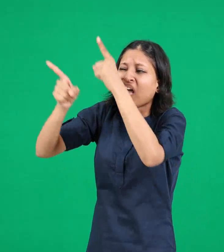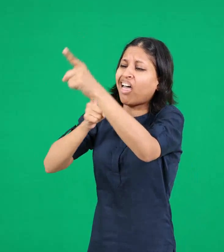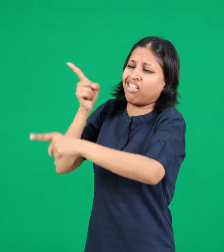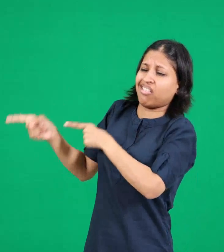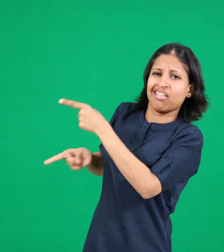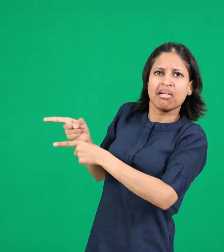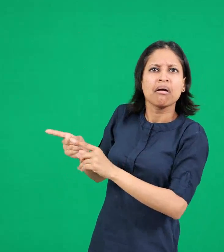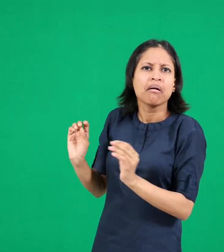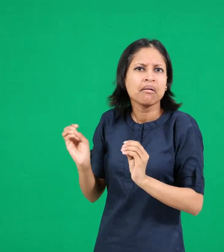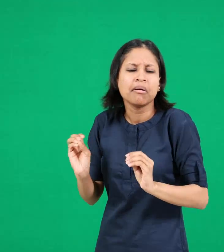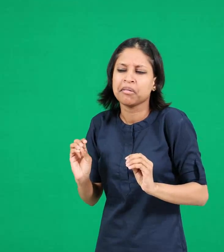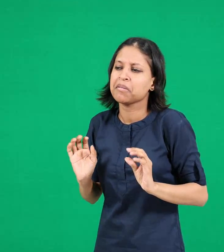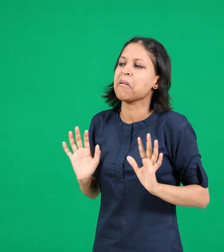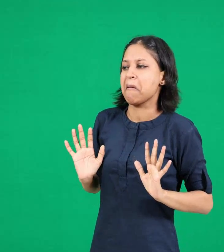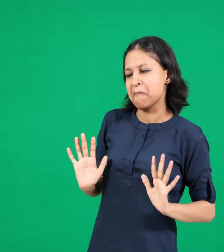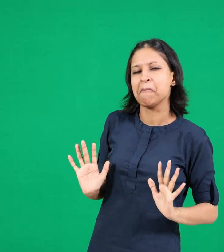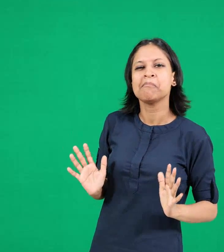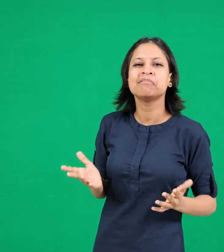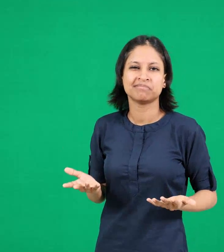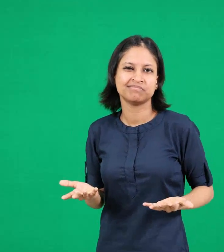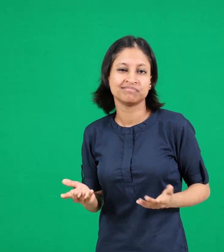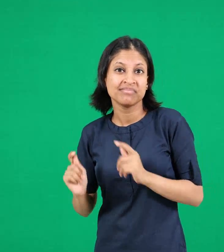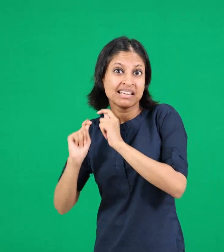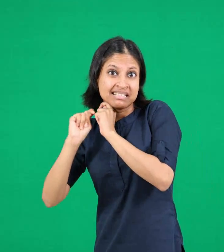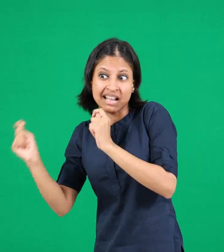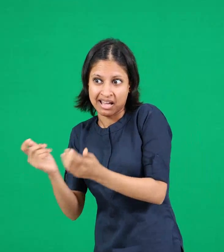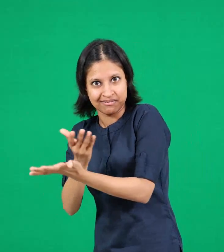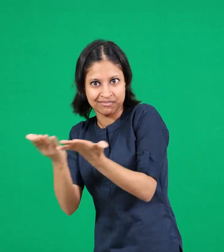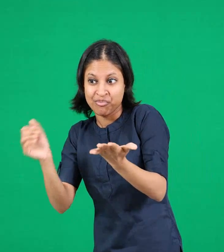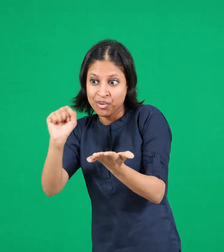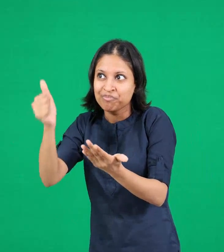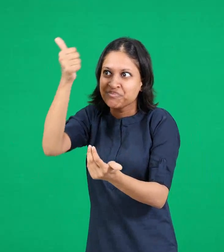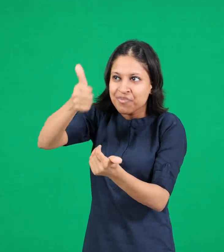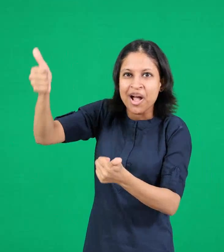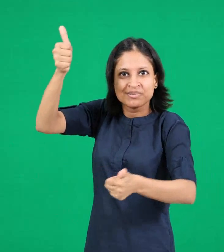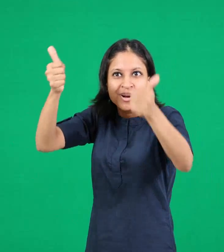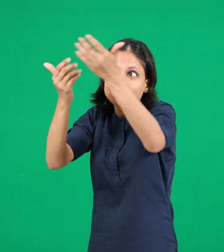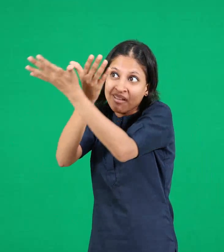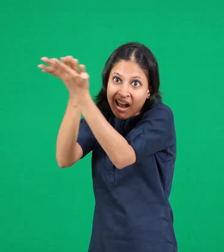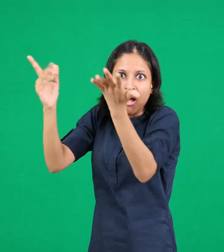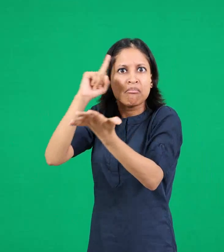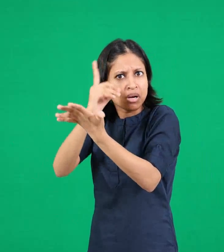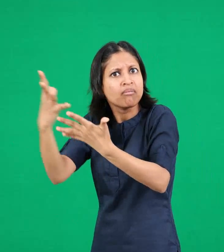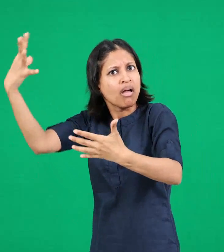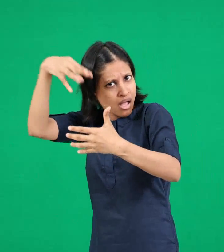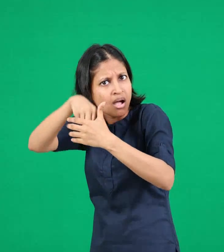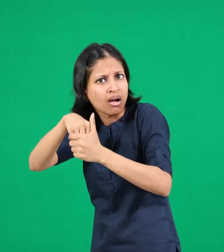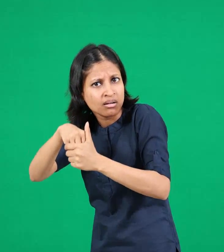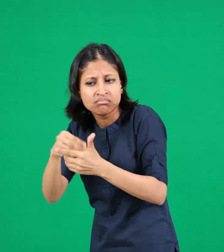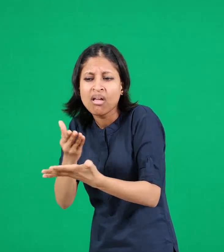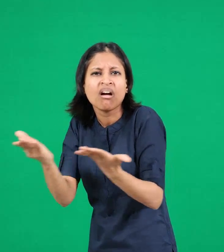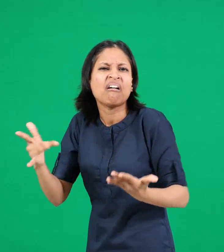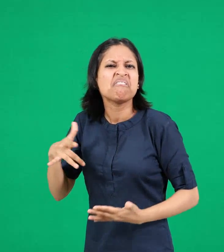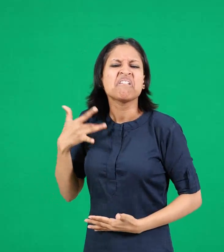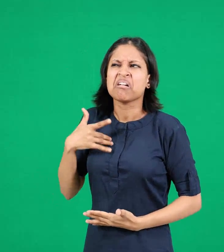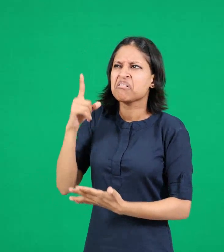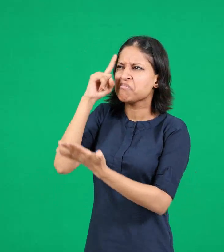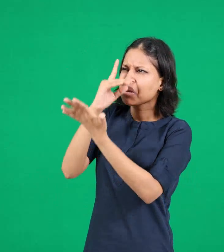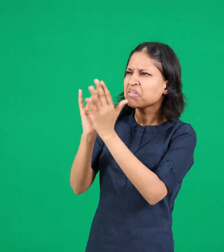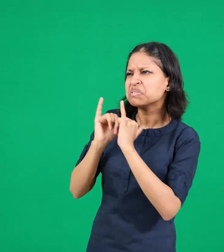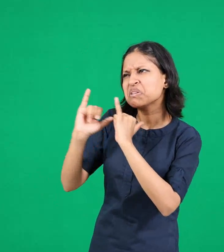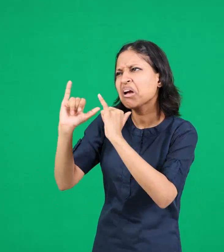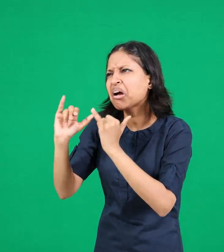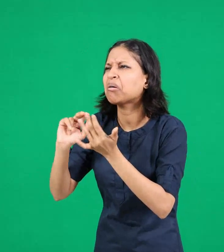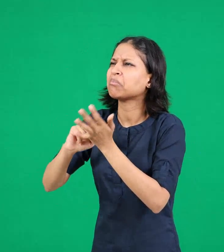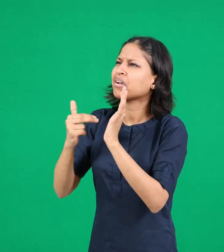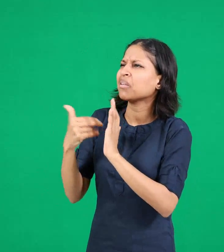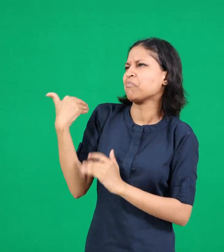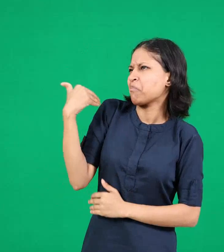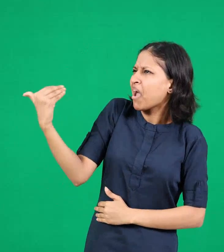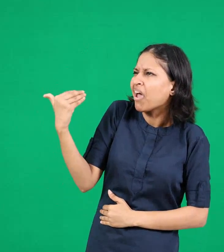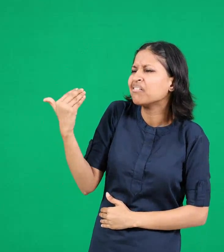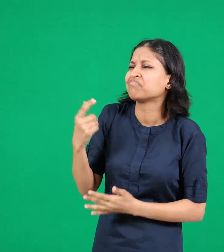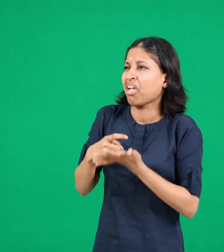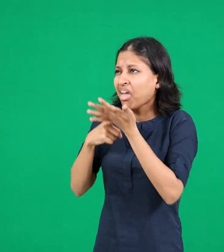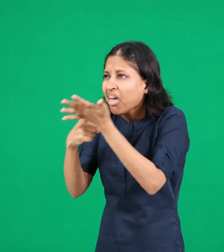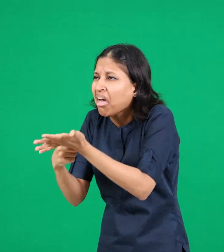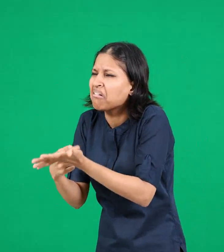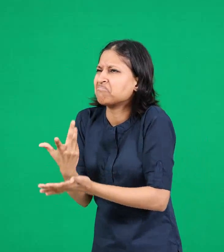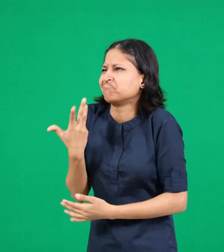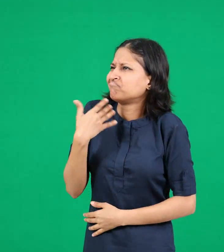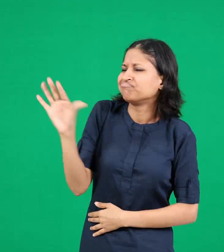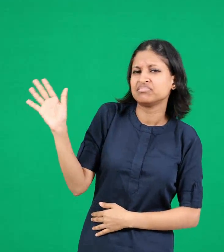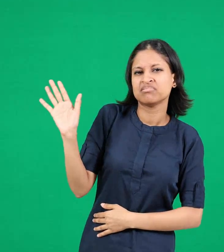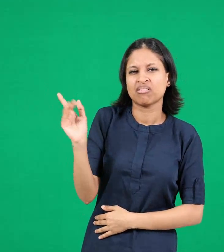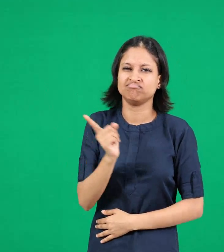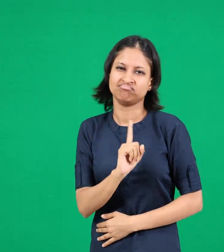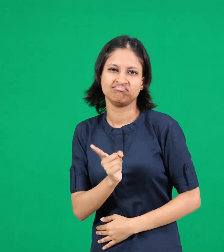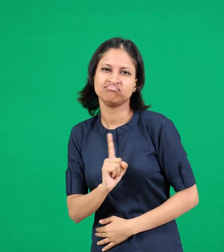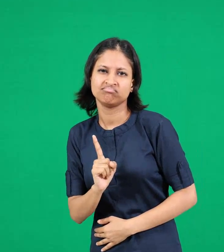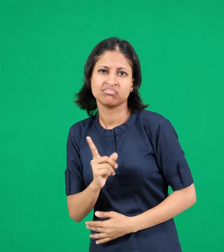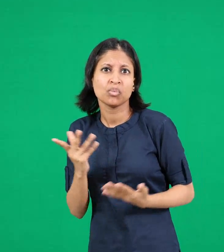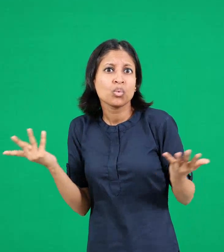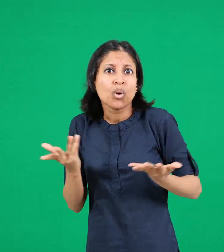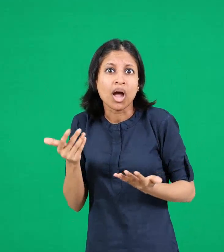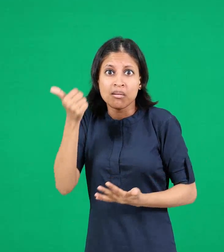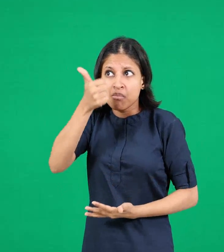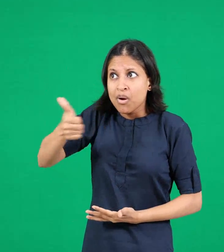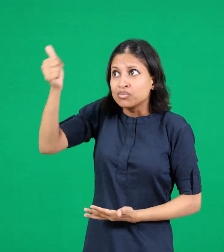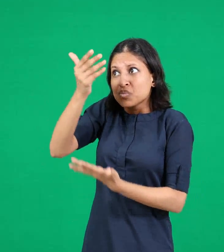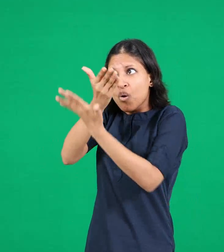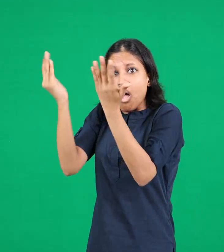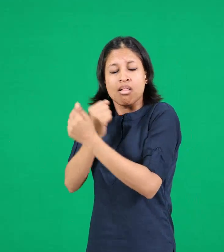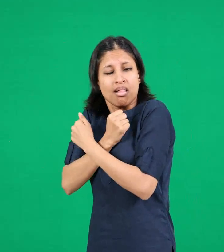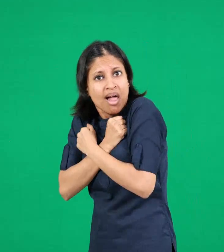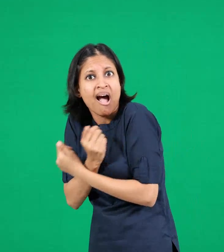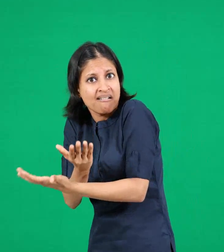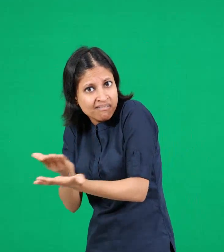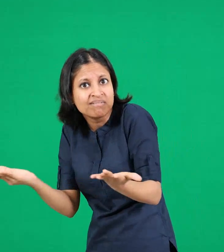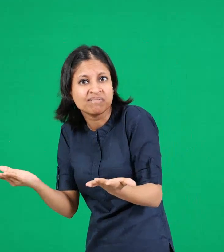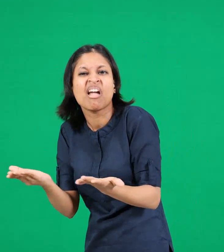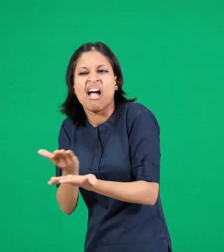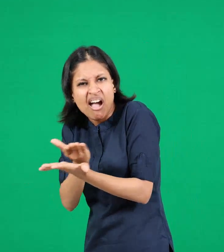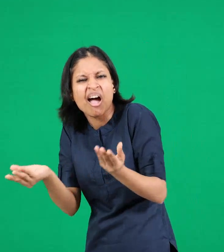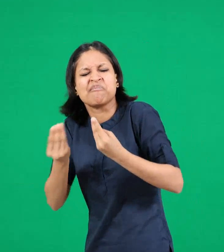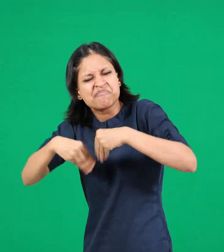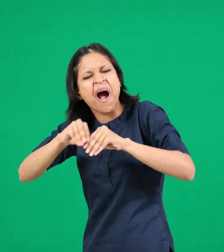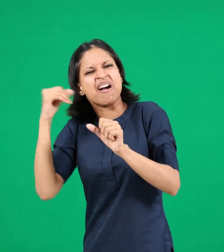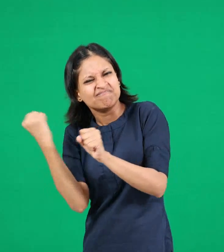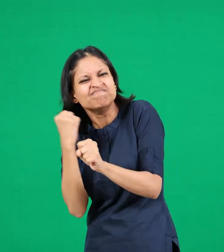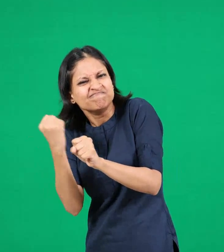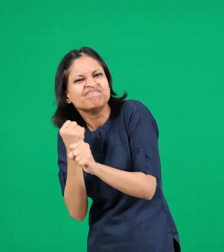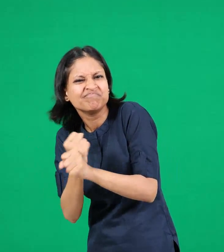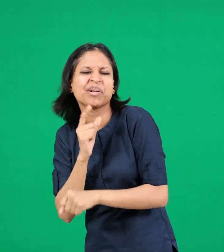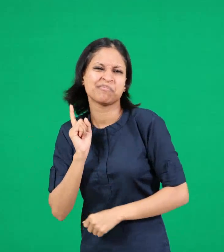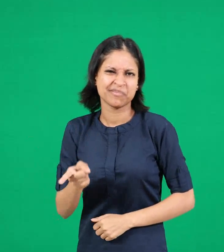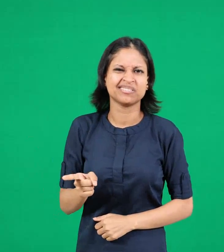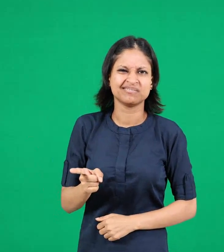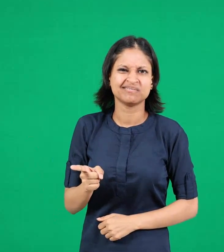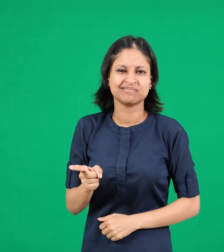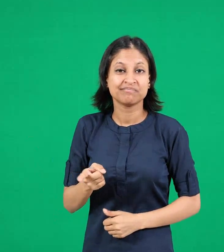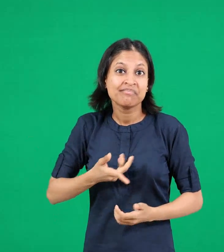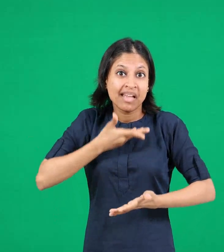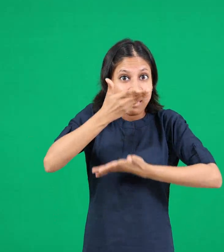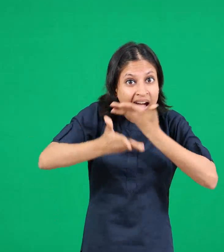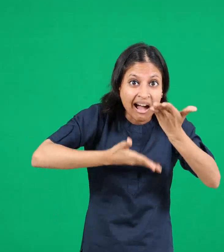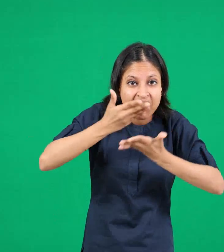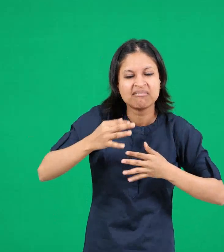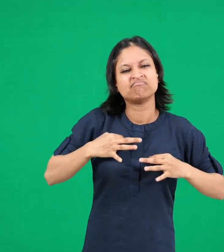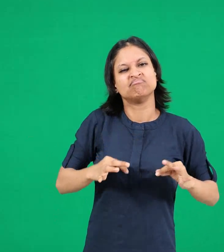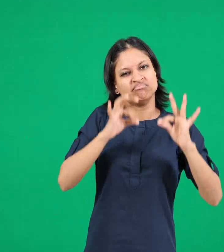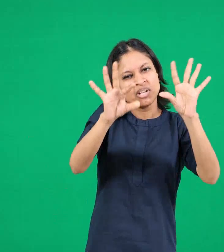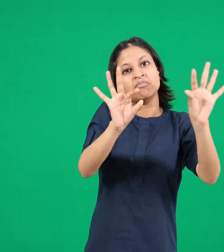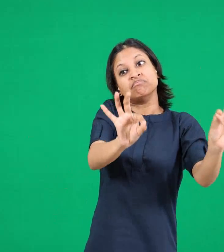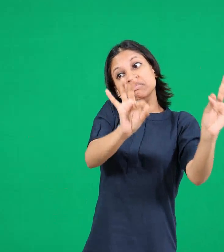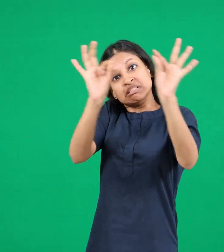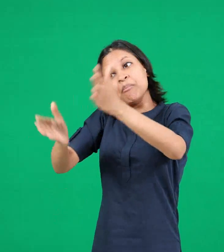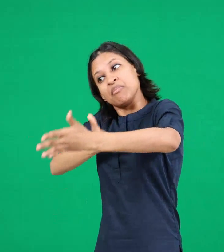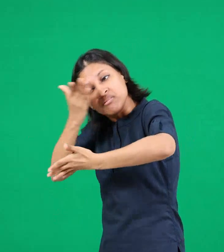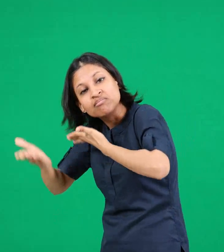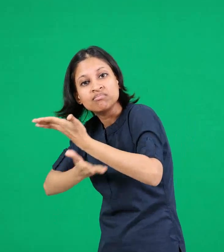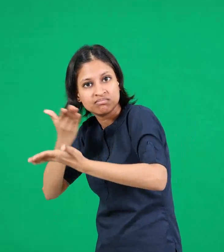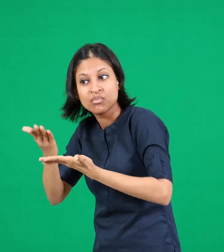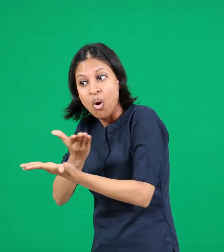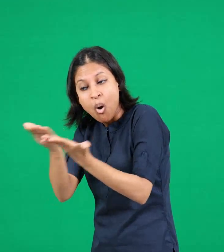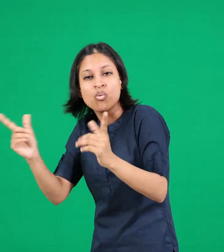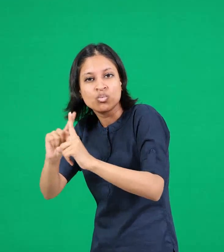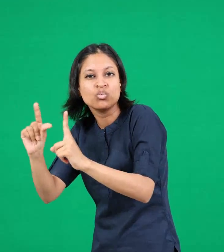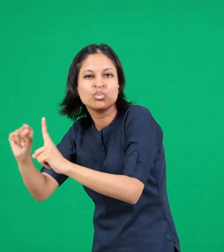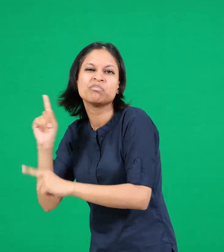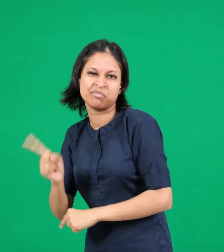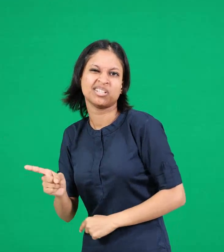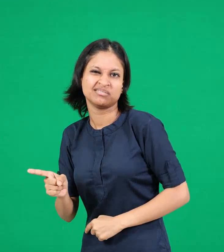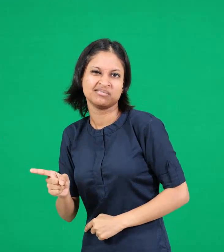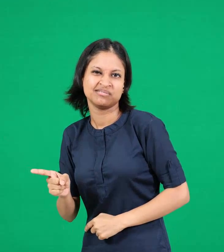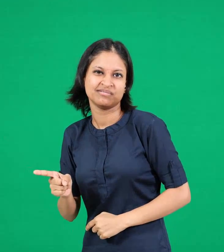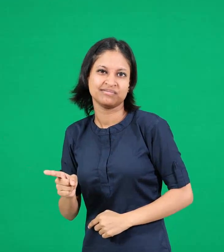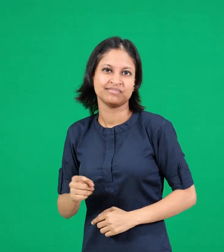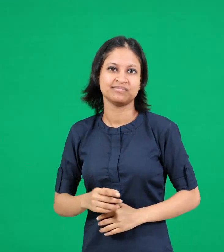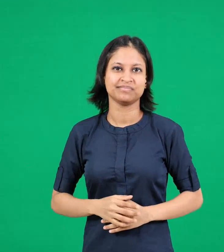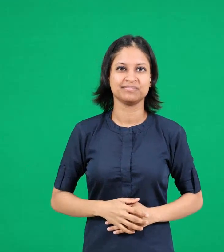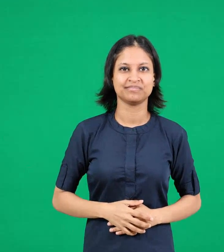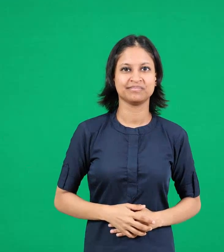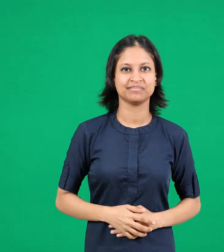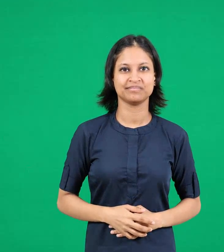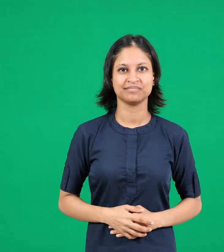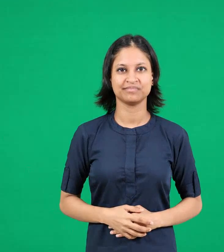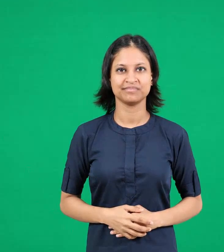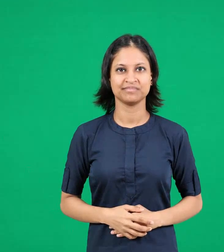Those who have believing masters should not show disrespect because they are brothers, but should serve them all the more, since those receiving their good service are beloved believers.